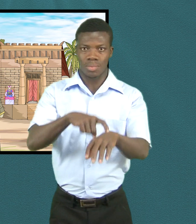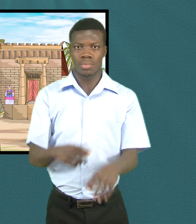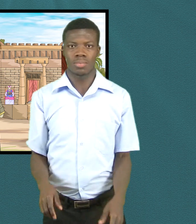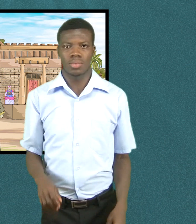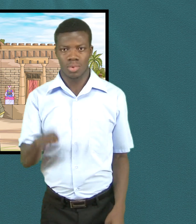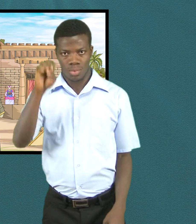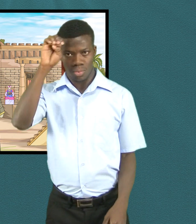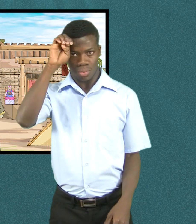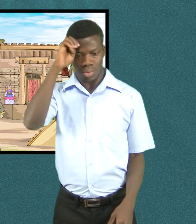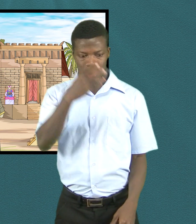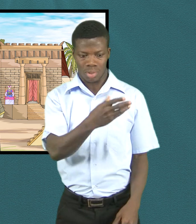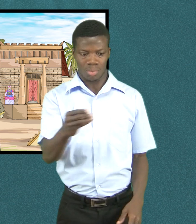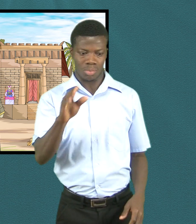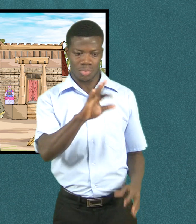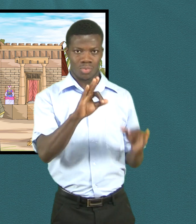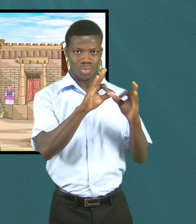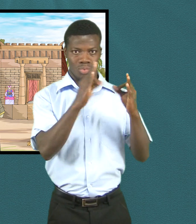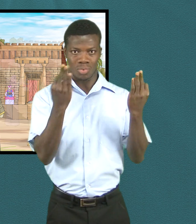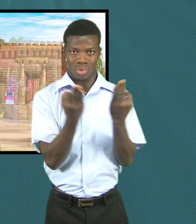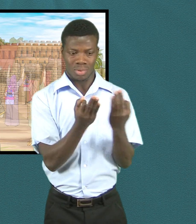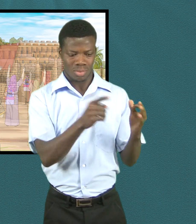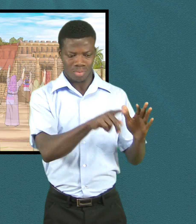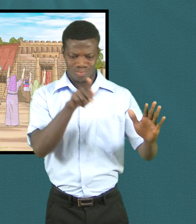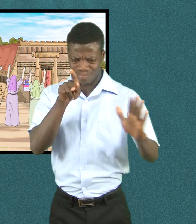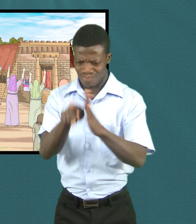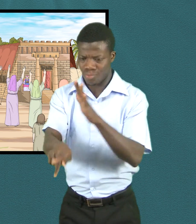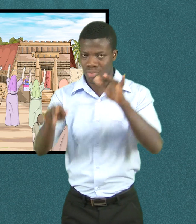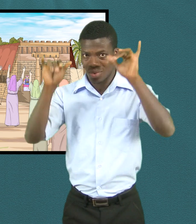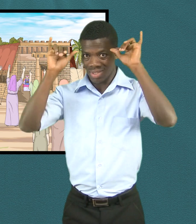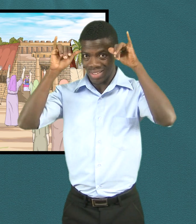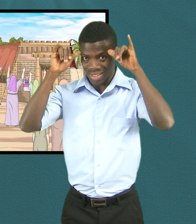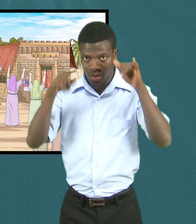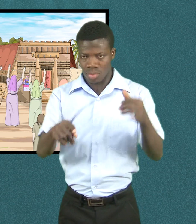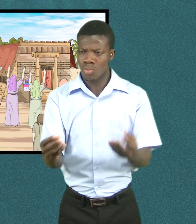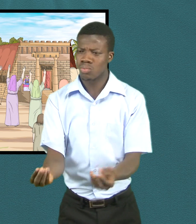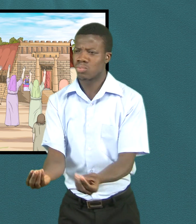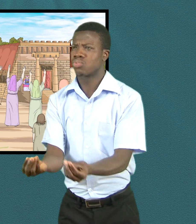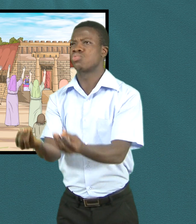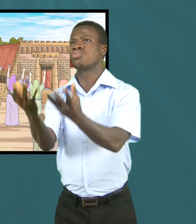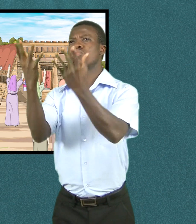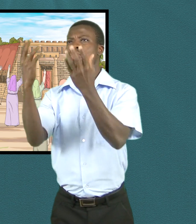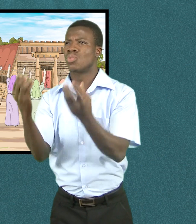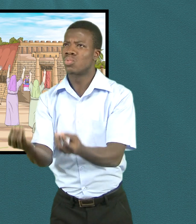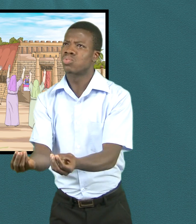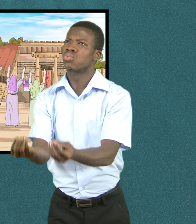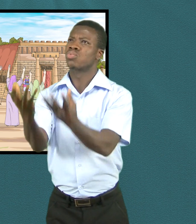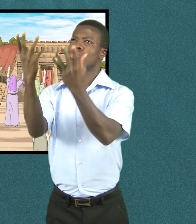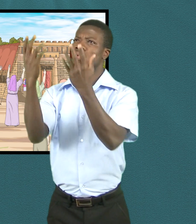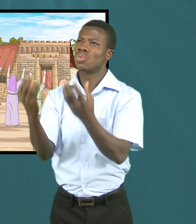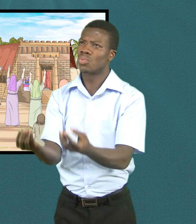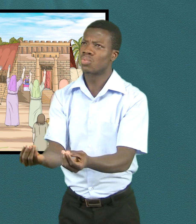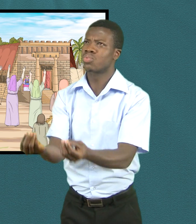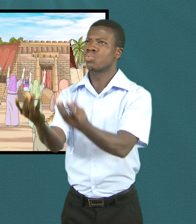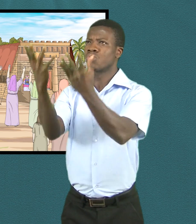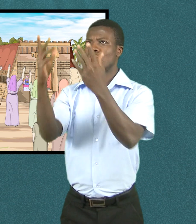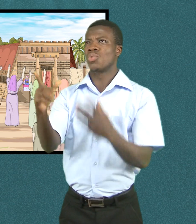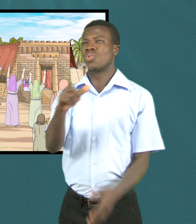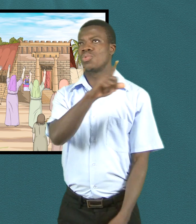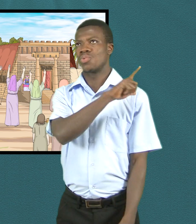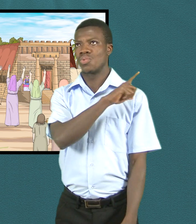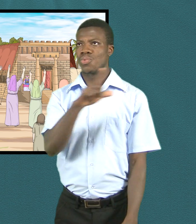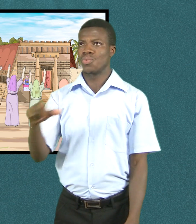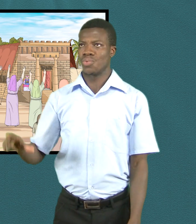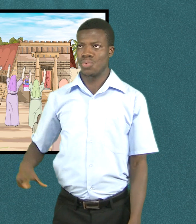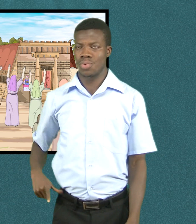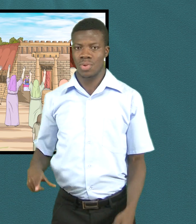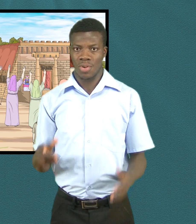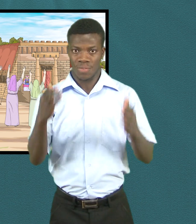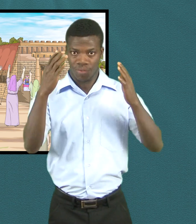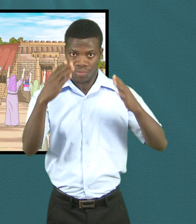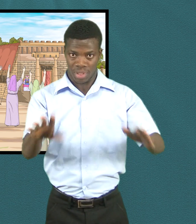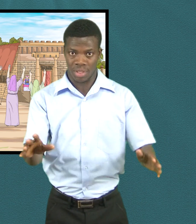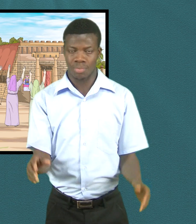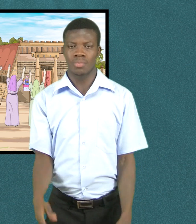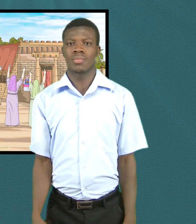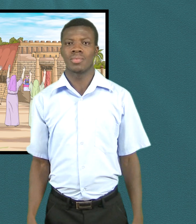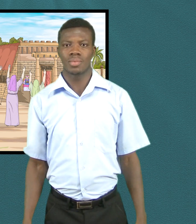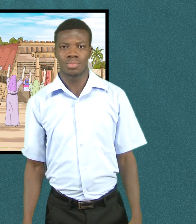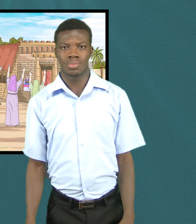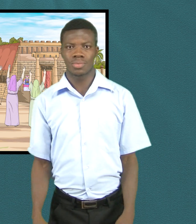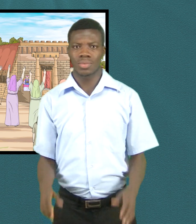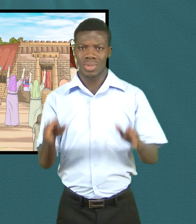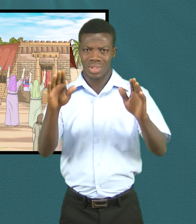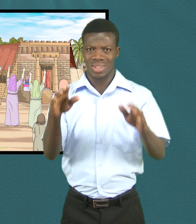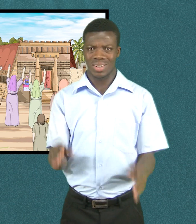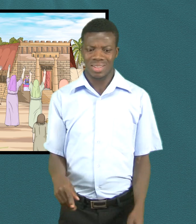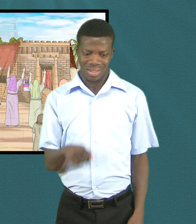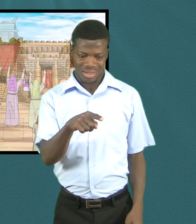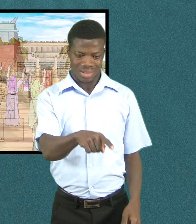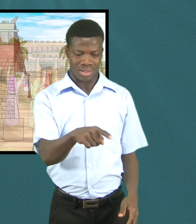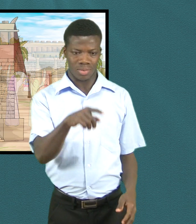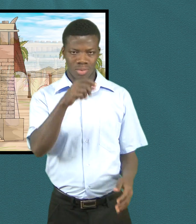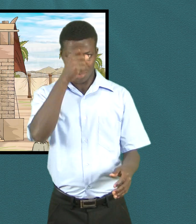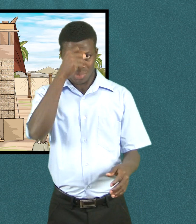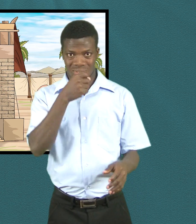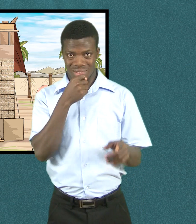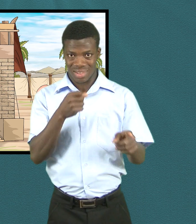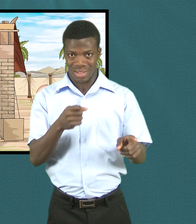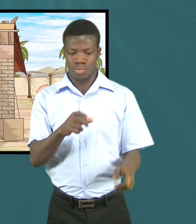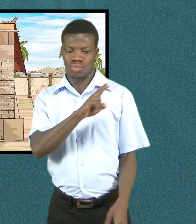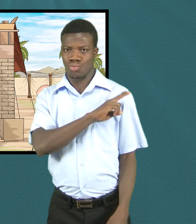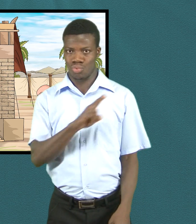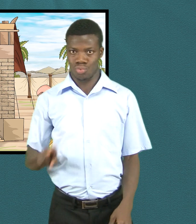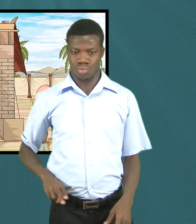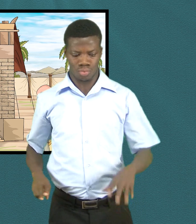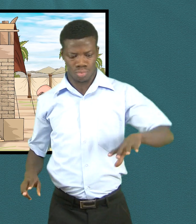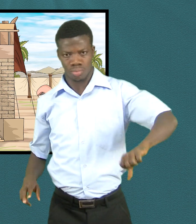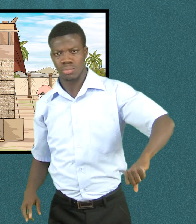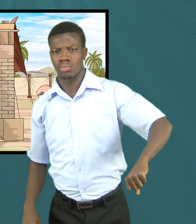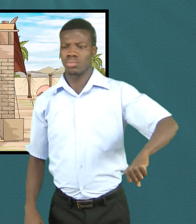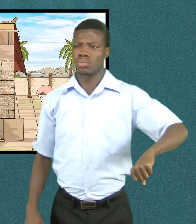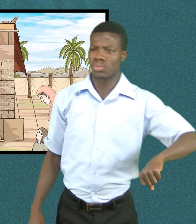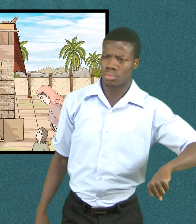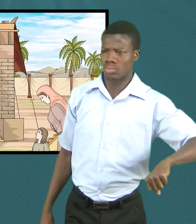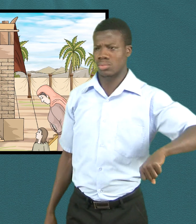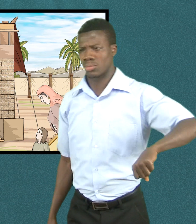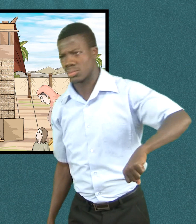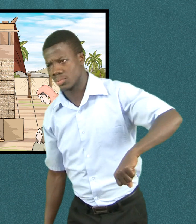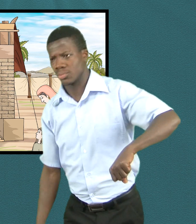And when they had slaughtered the bull, they brought the boy to Eli.